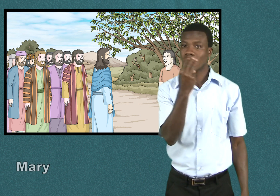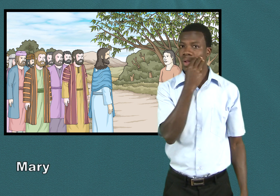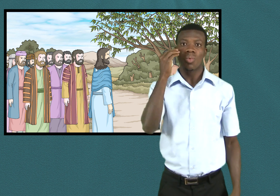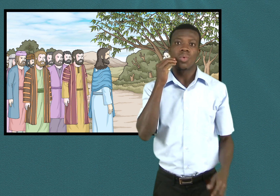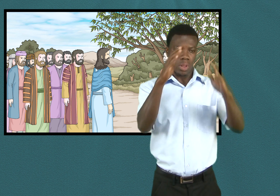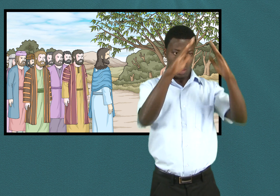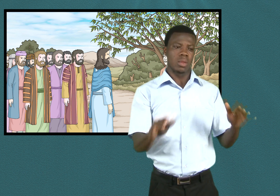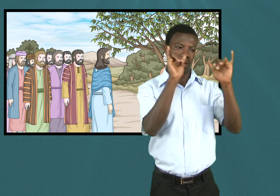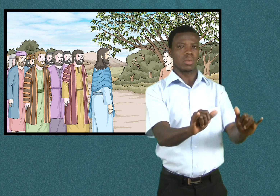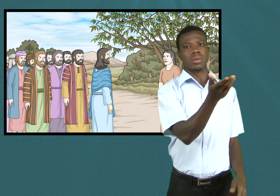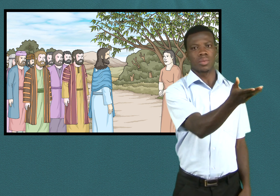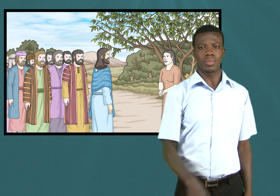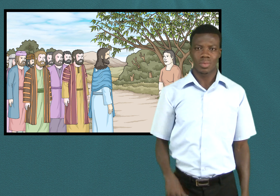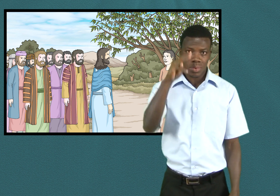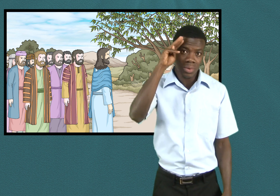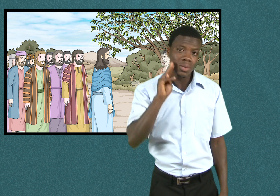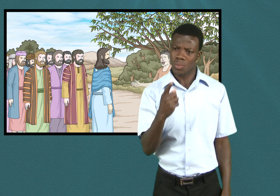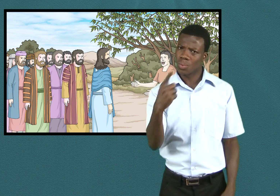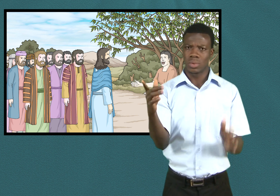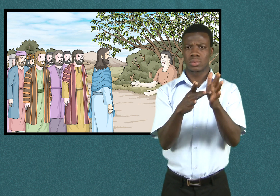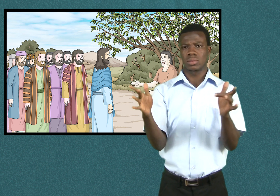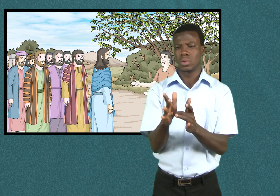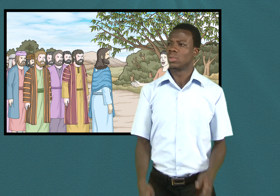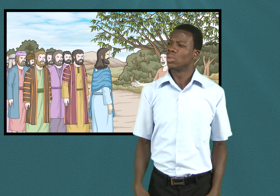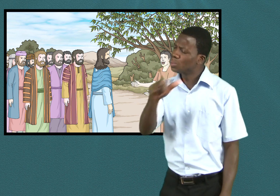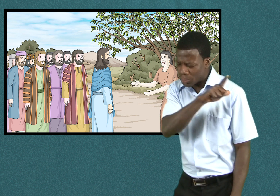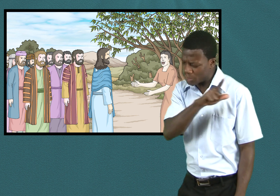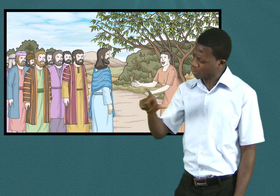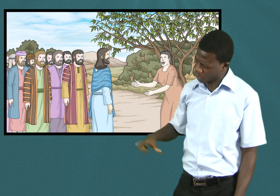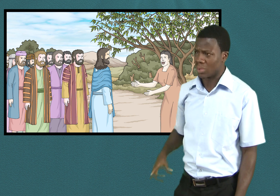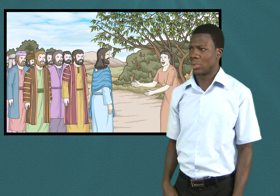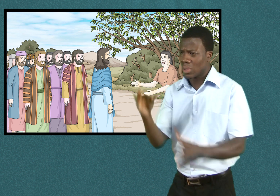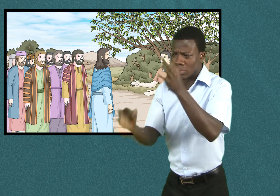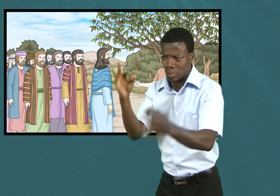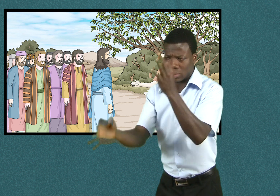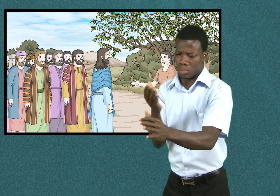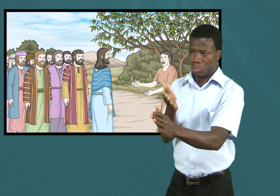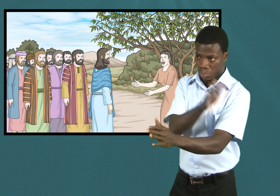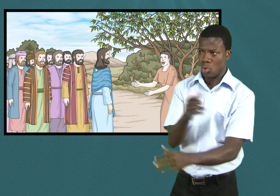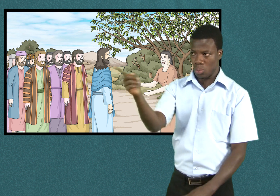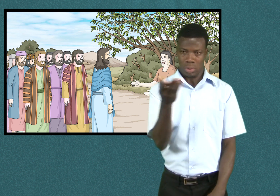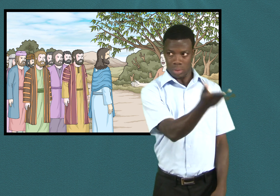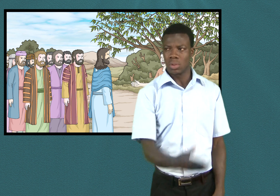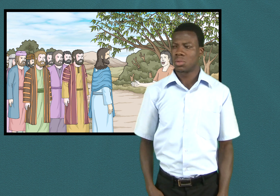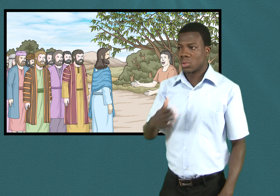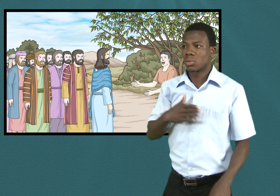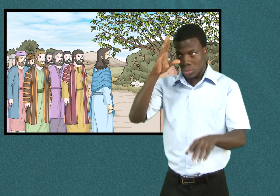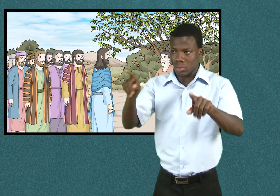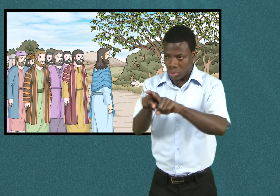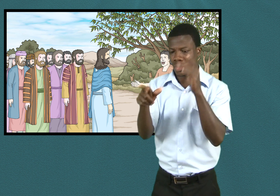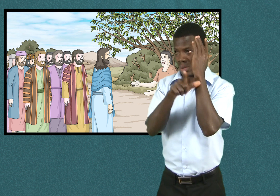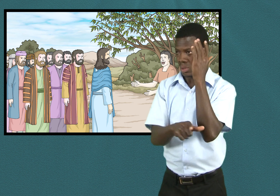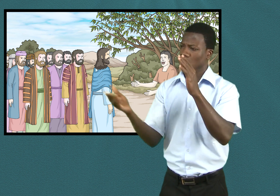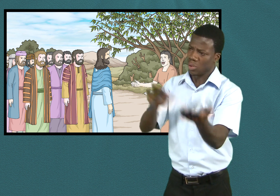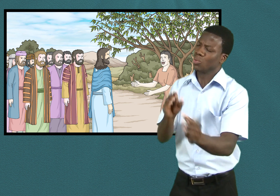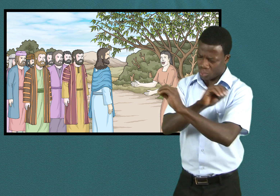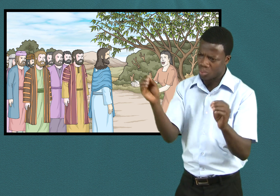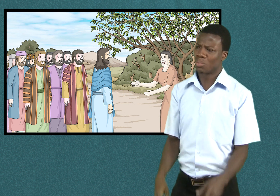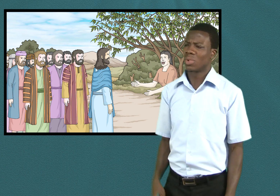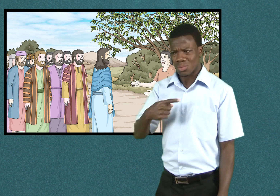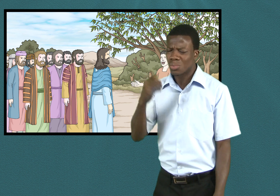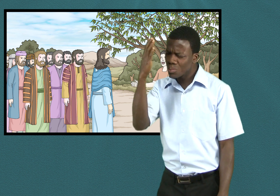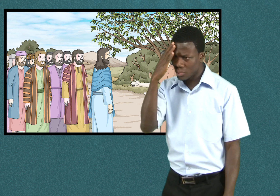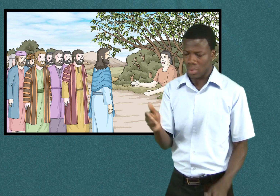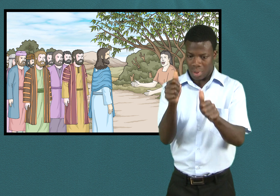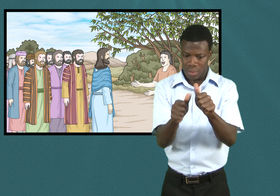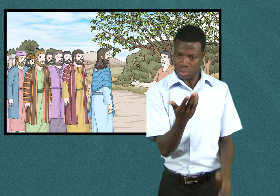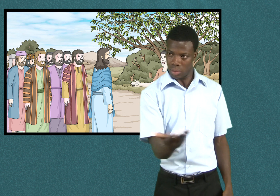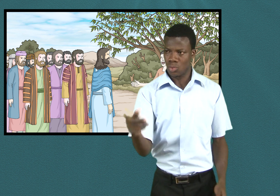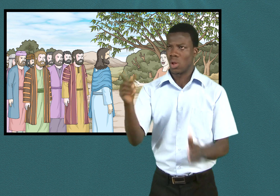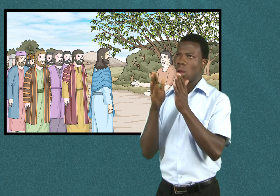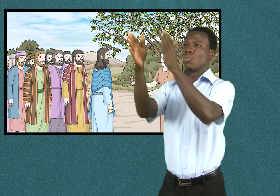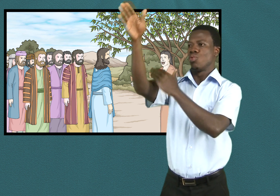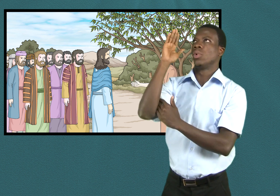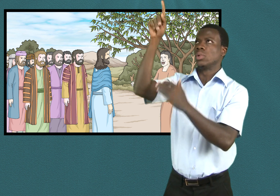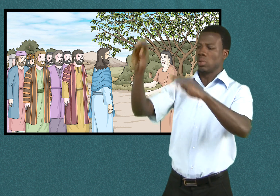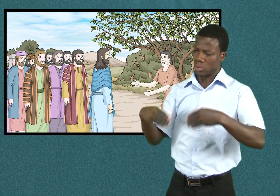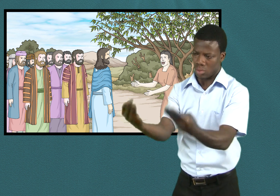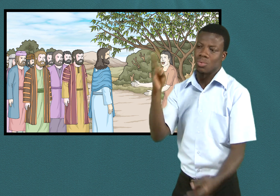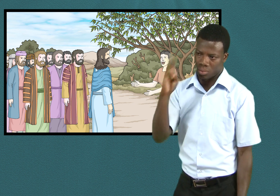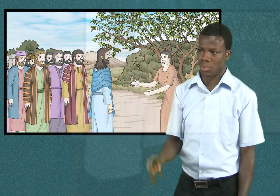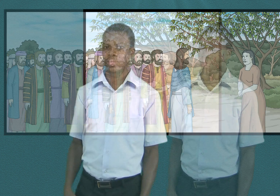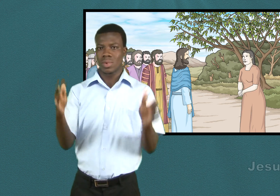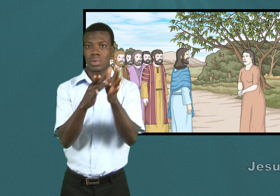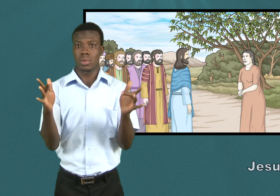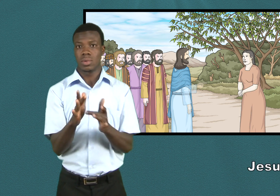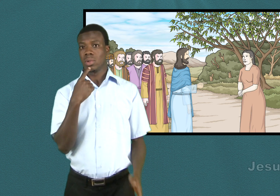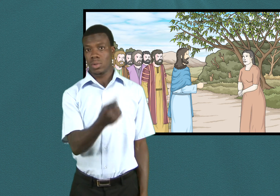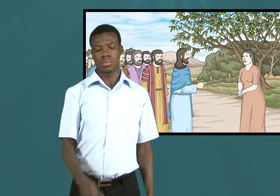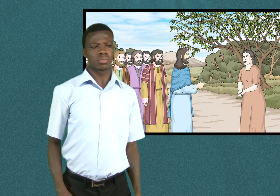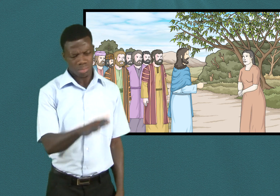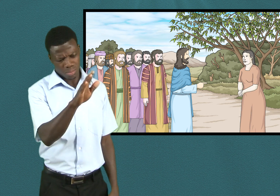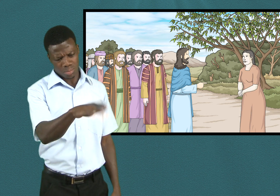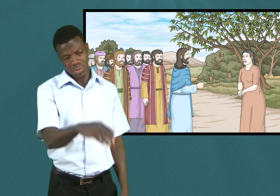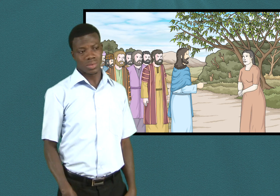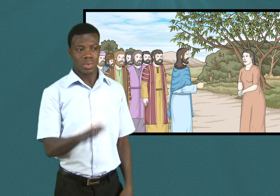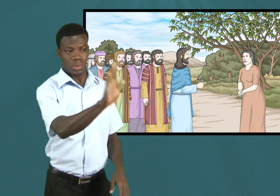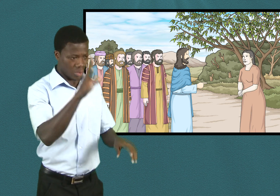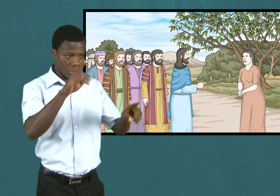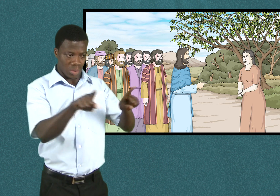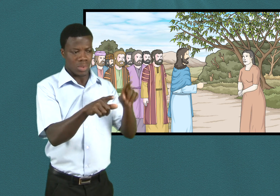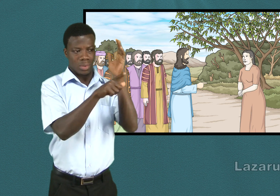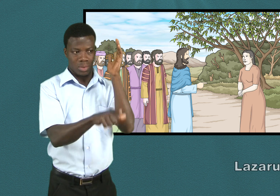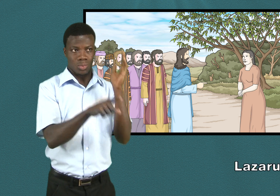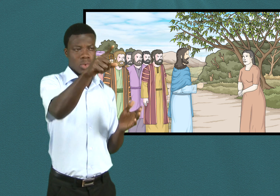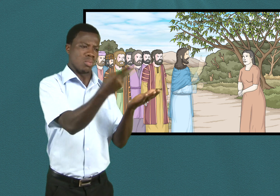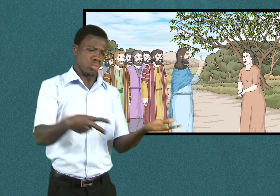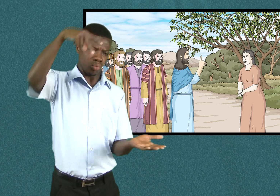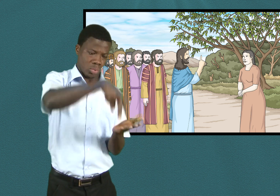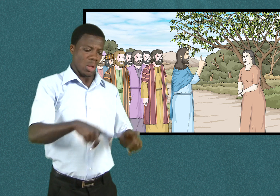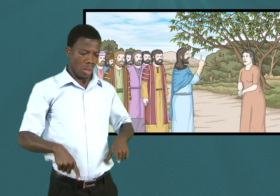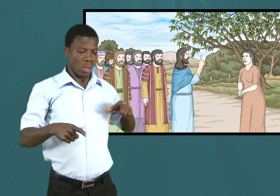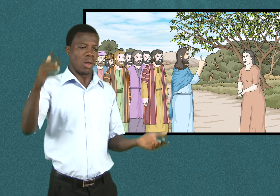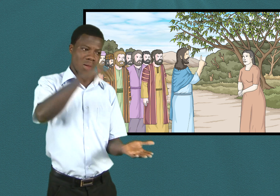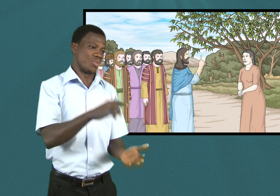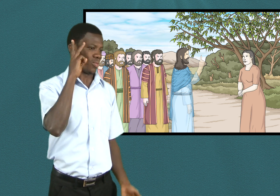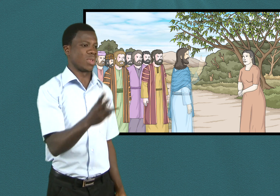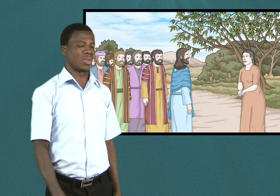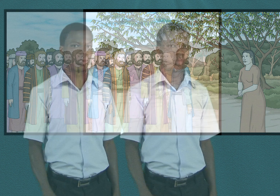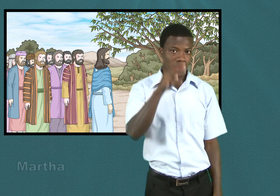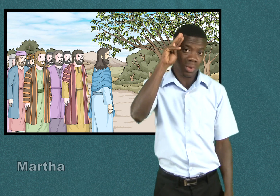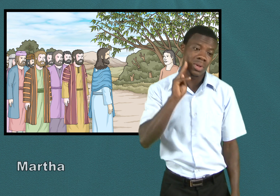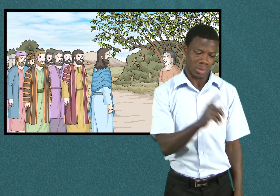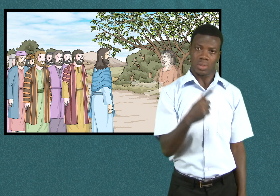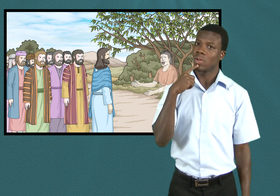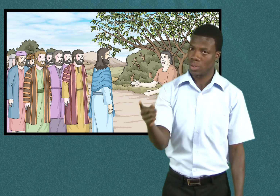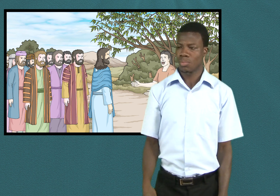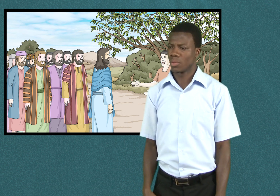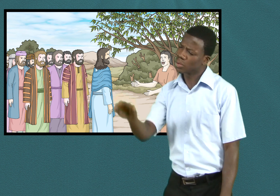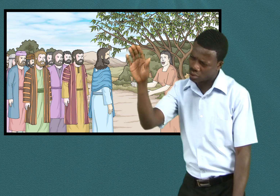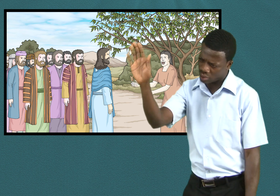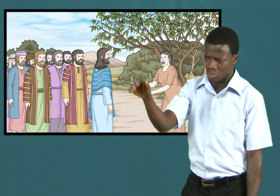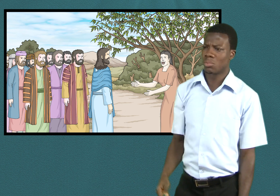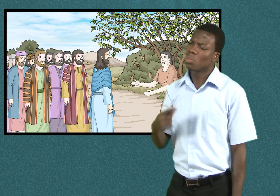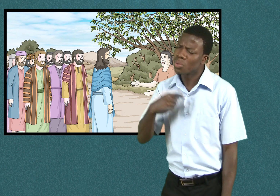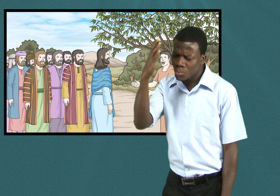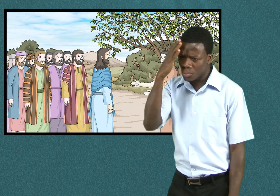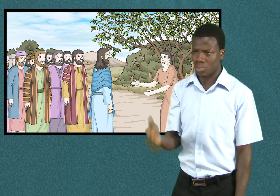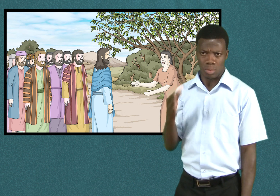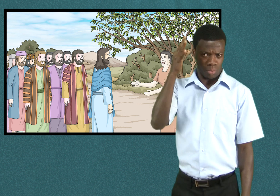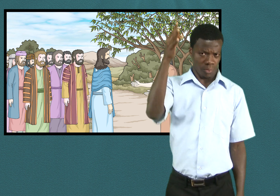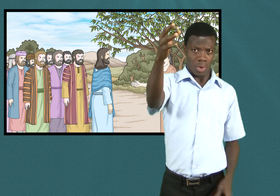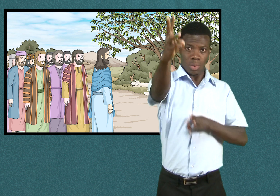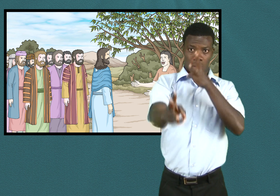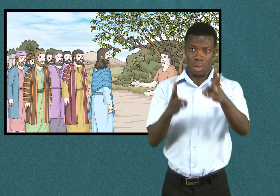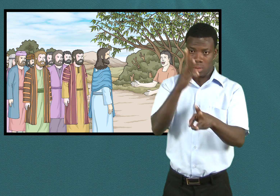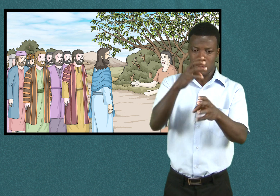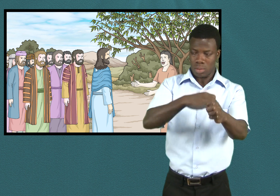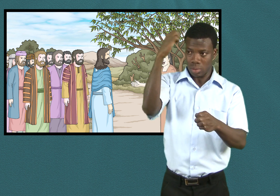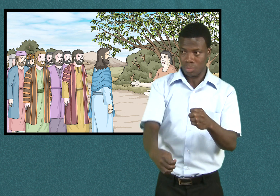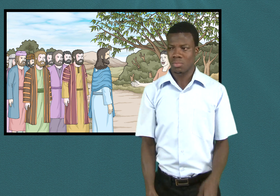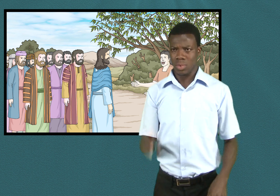But even now I know that God will give You whatever You ask of Him.” “Your brother will rise again,” Jesus told her.